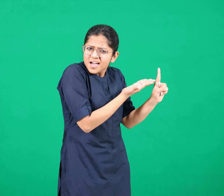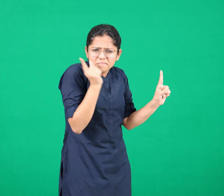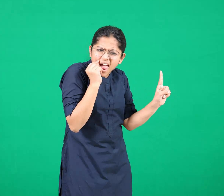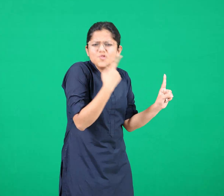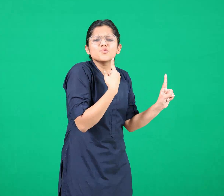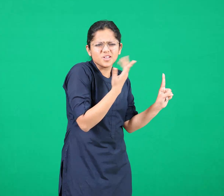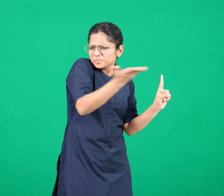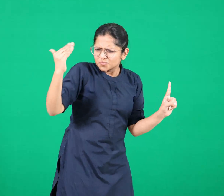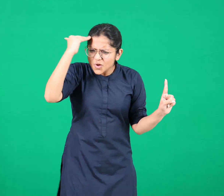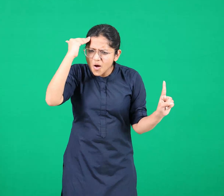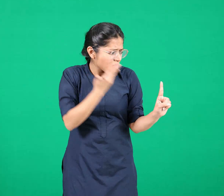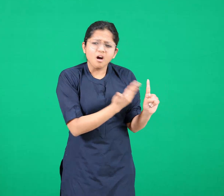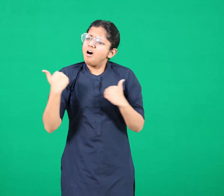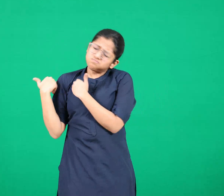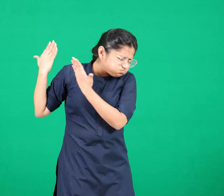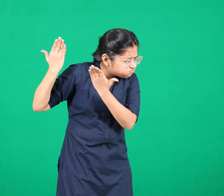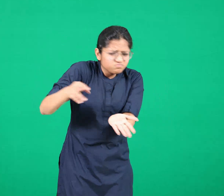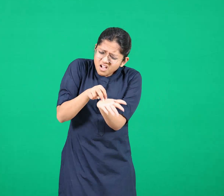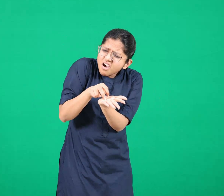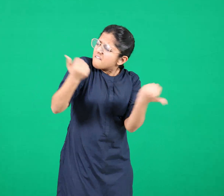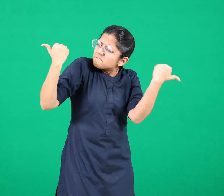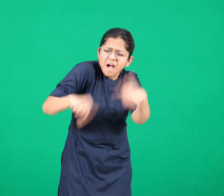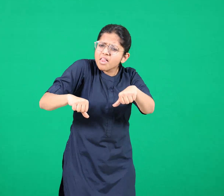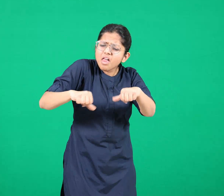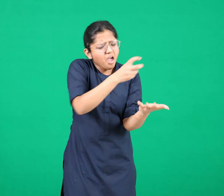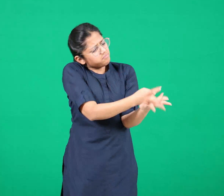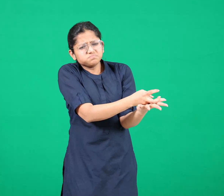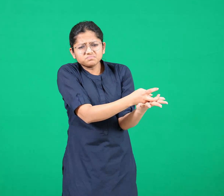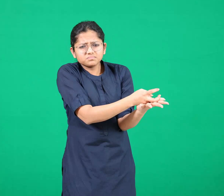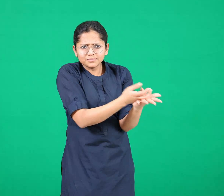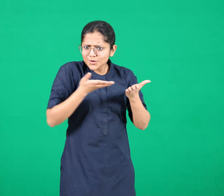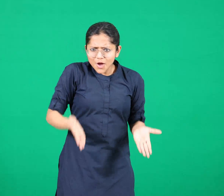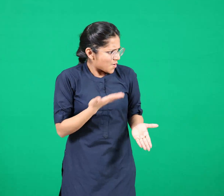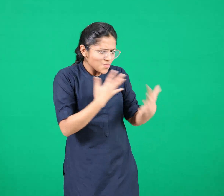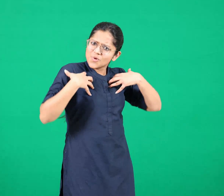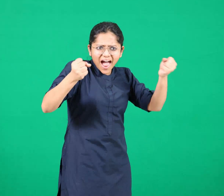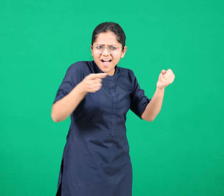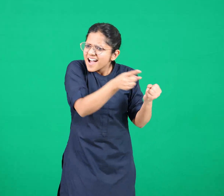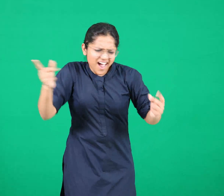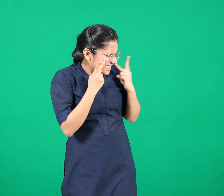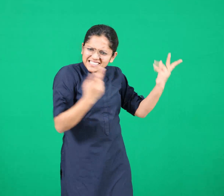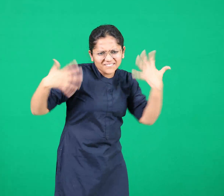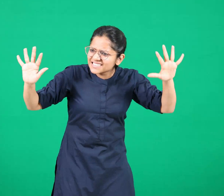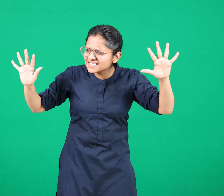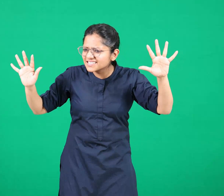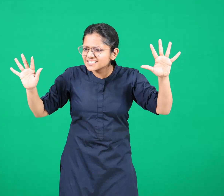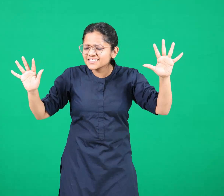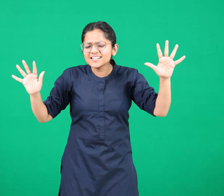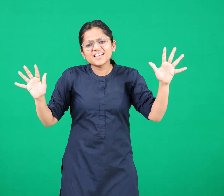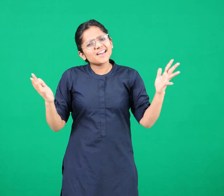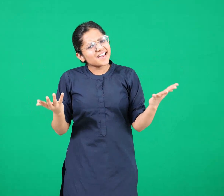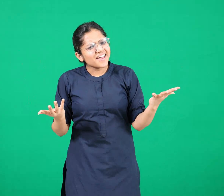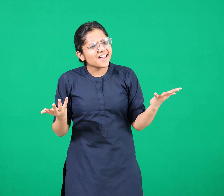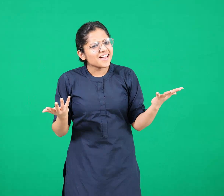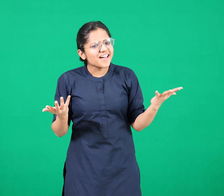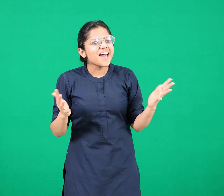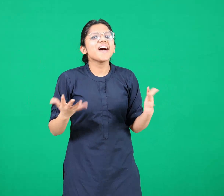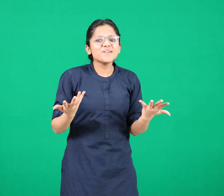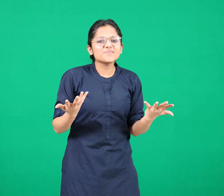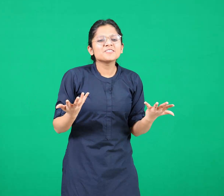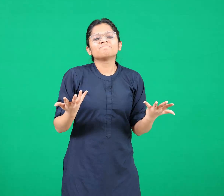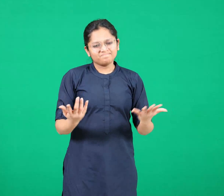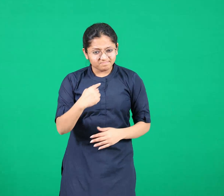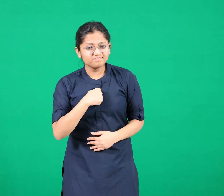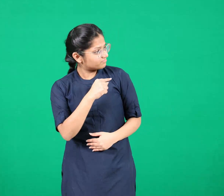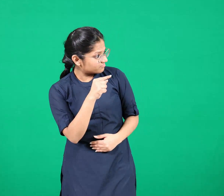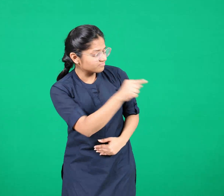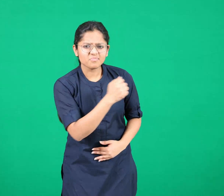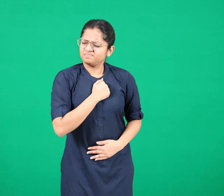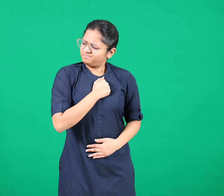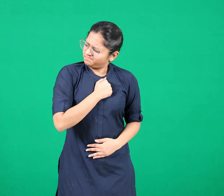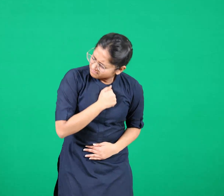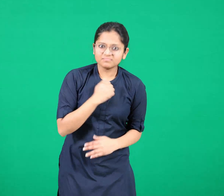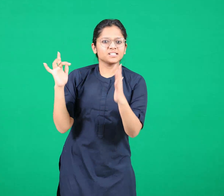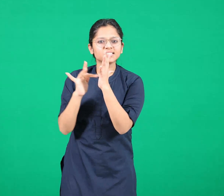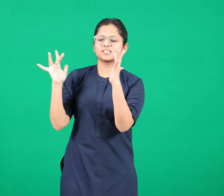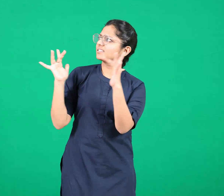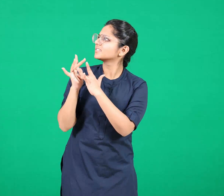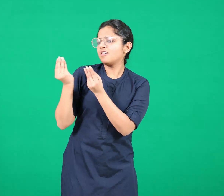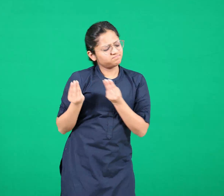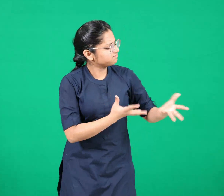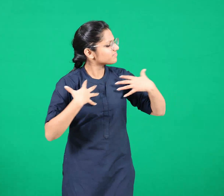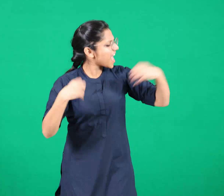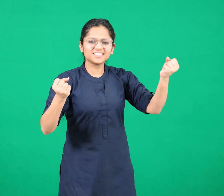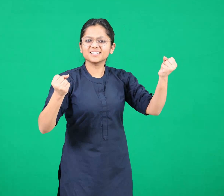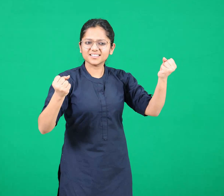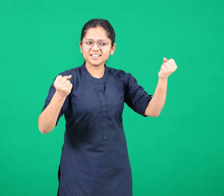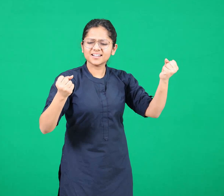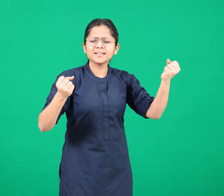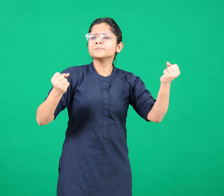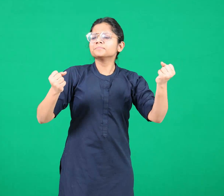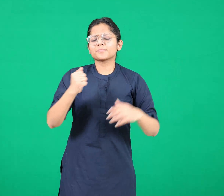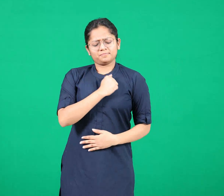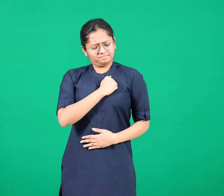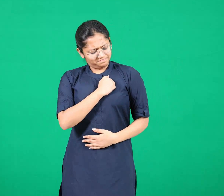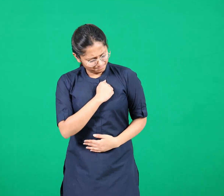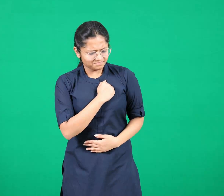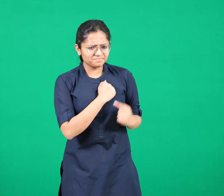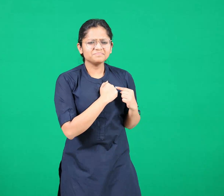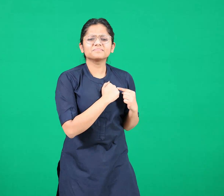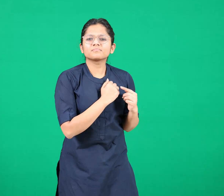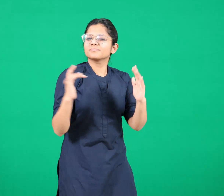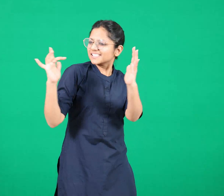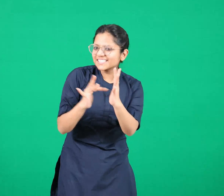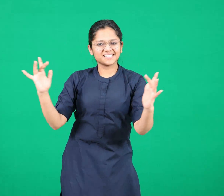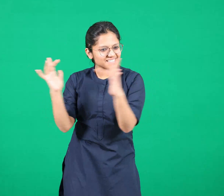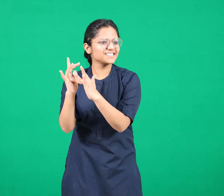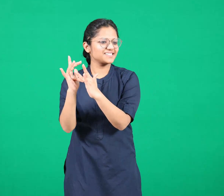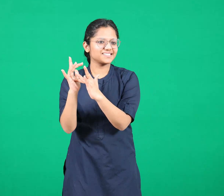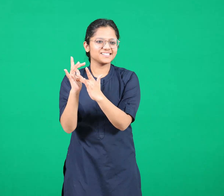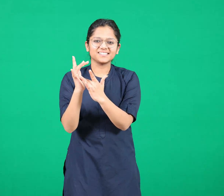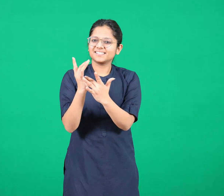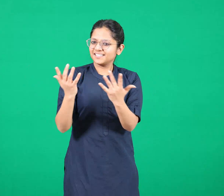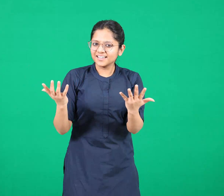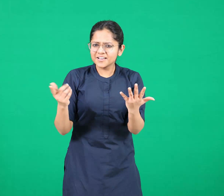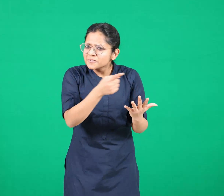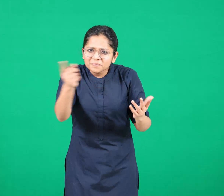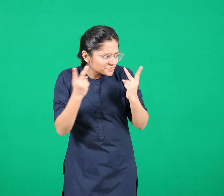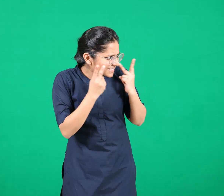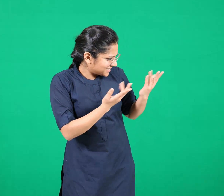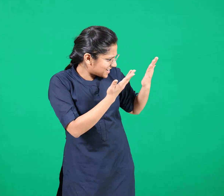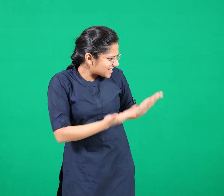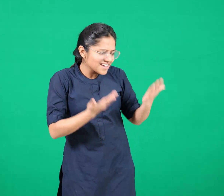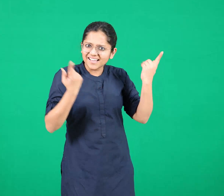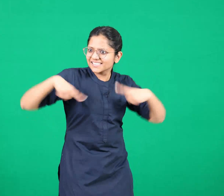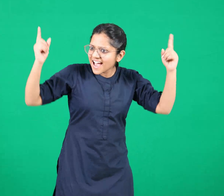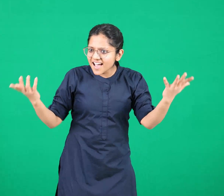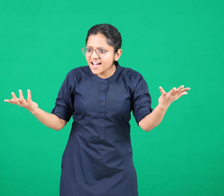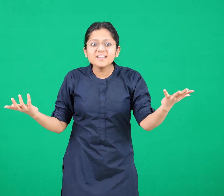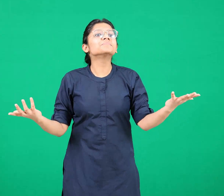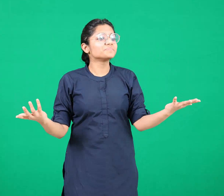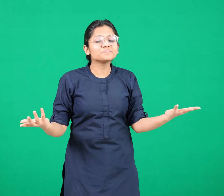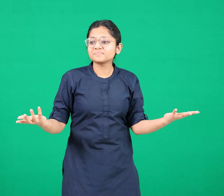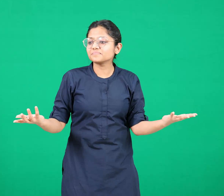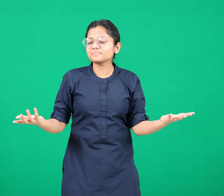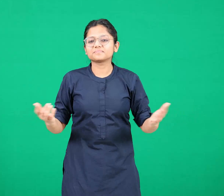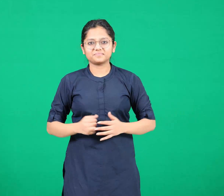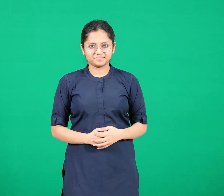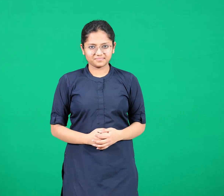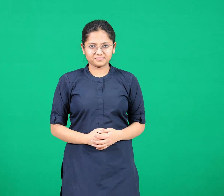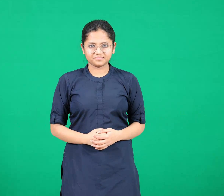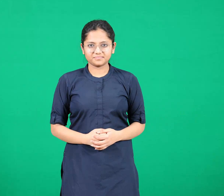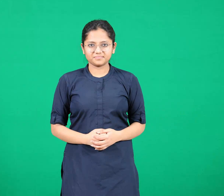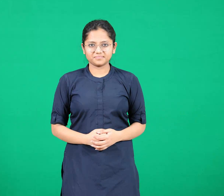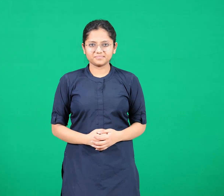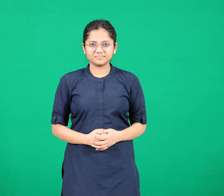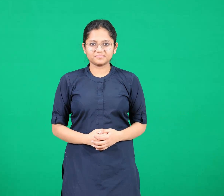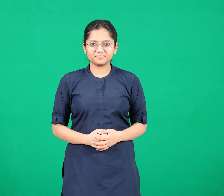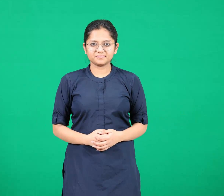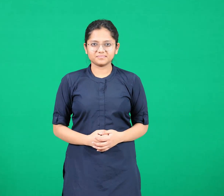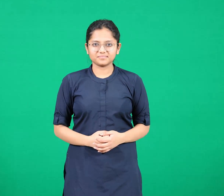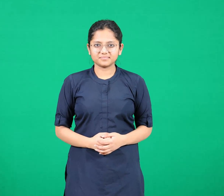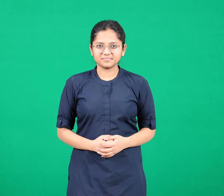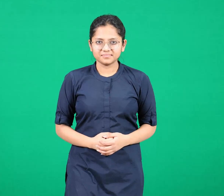It is Jesus ' name and the faith that comes through Him that has given him this complete healing in your presence.